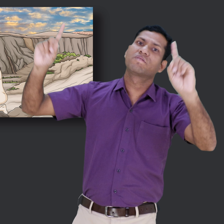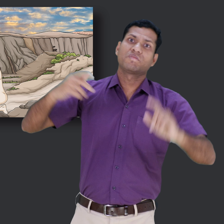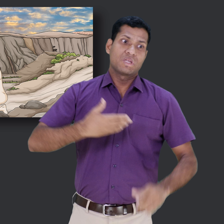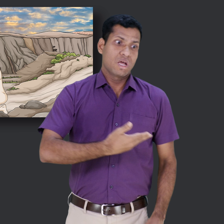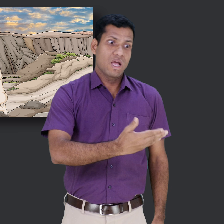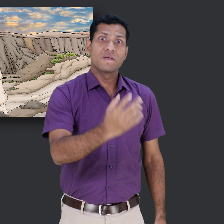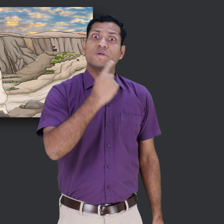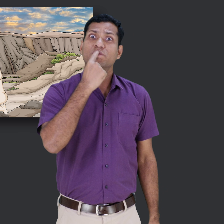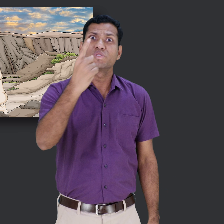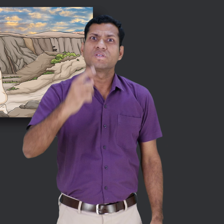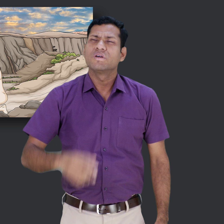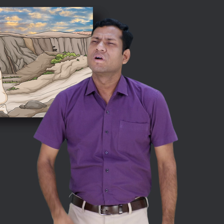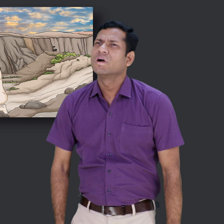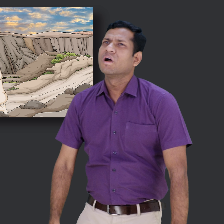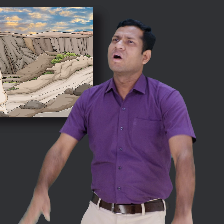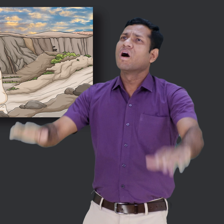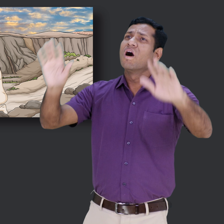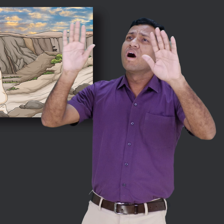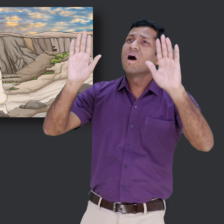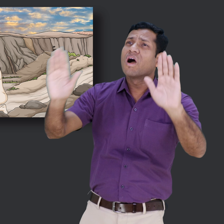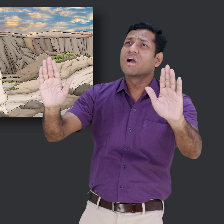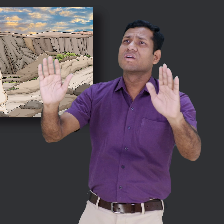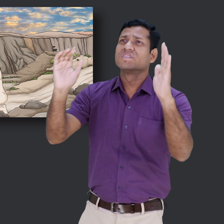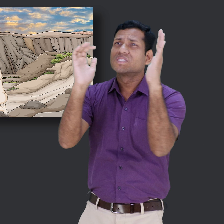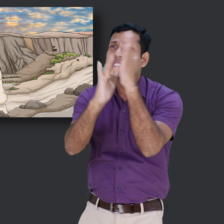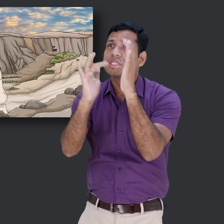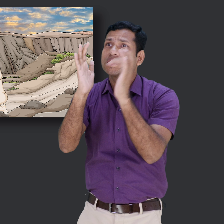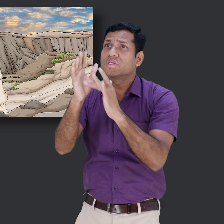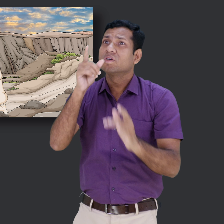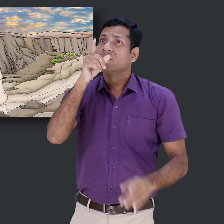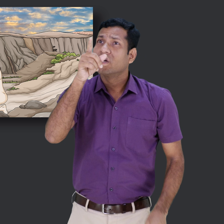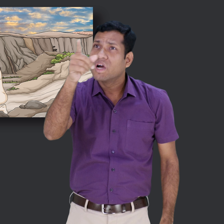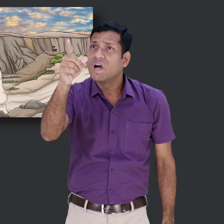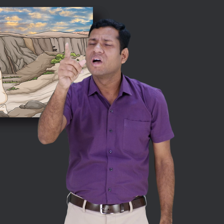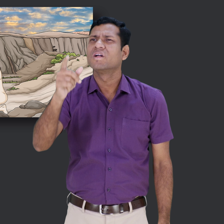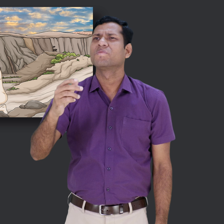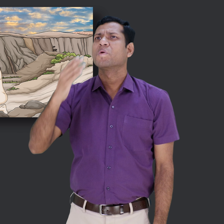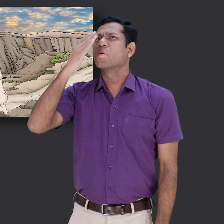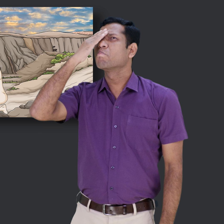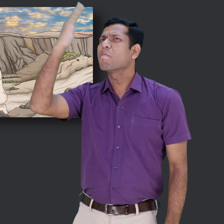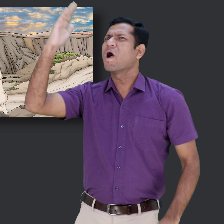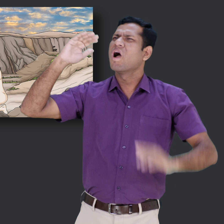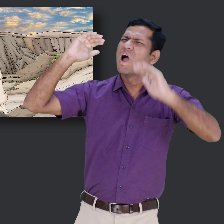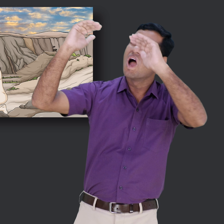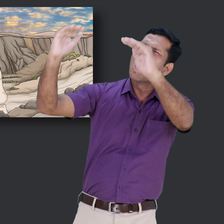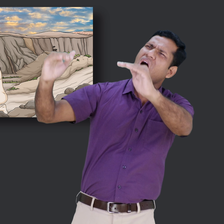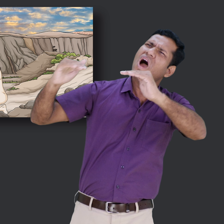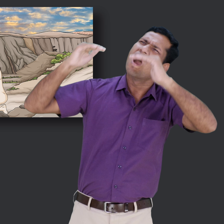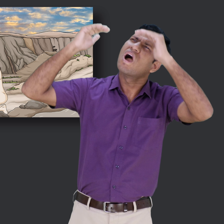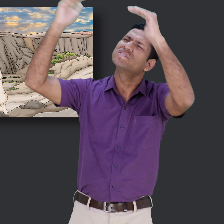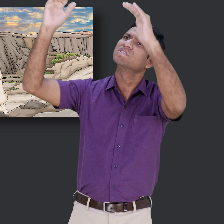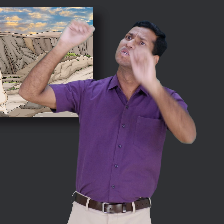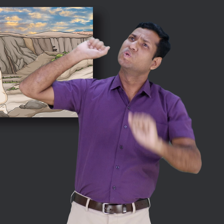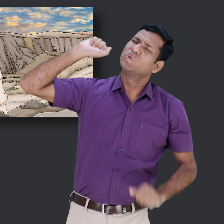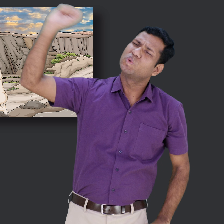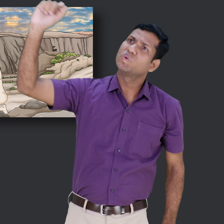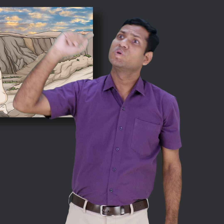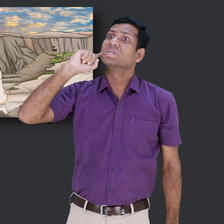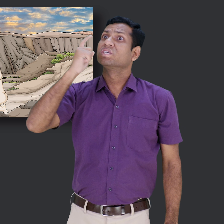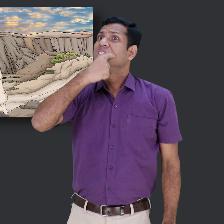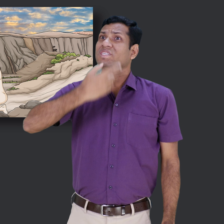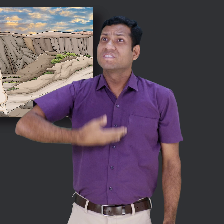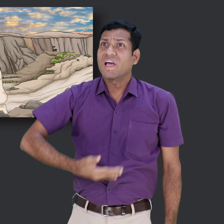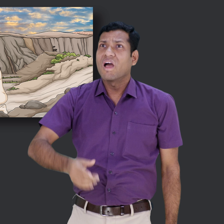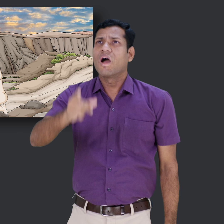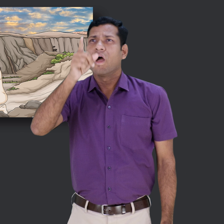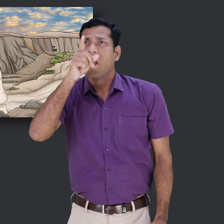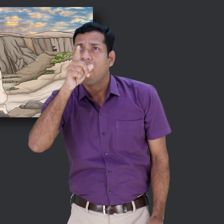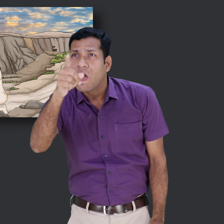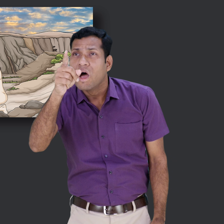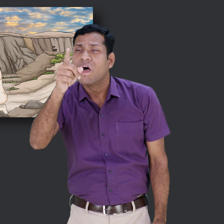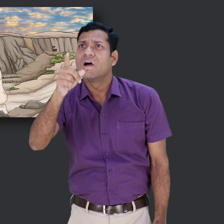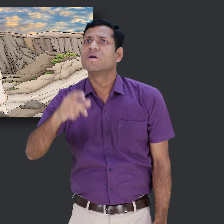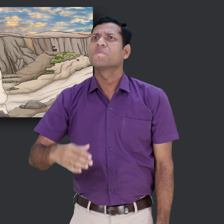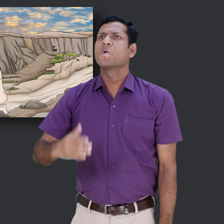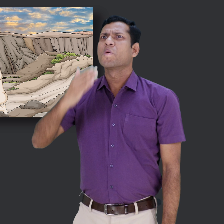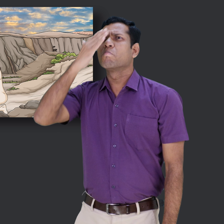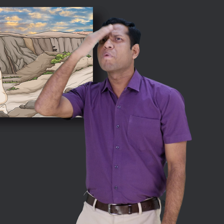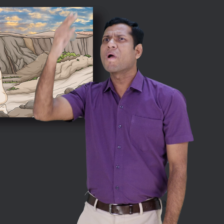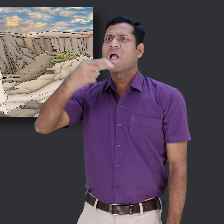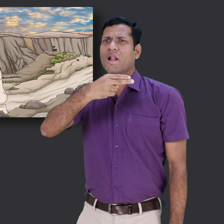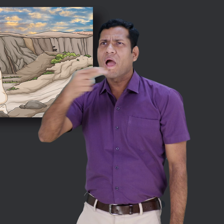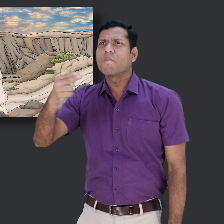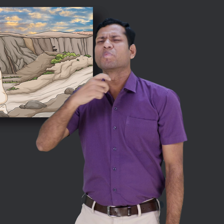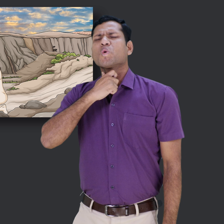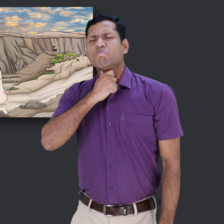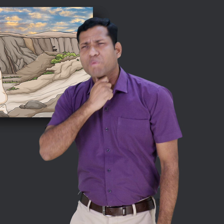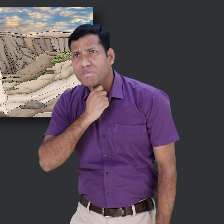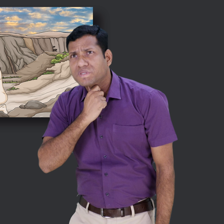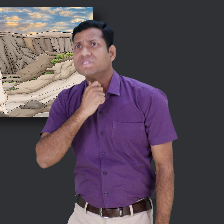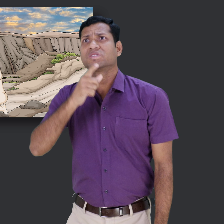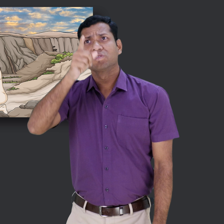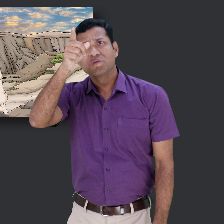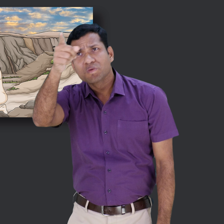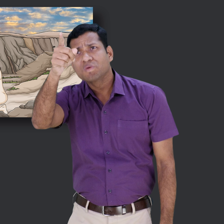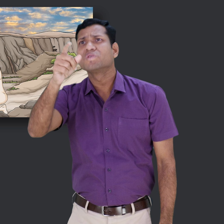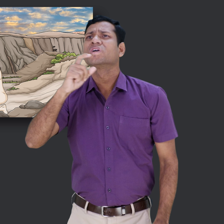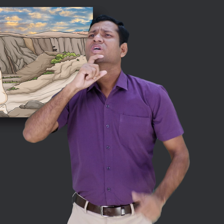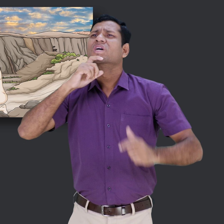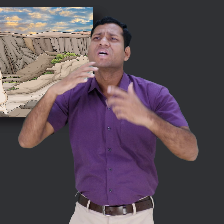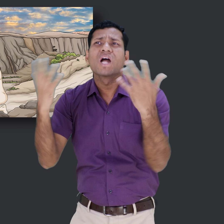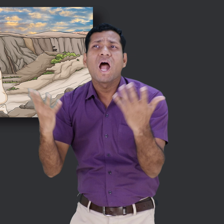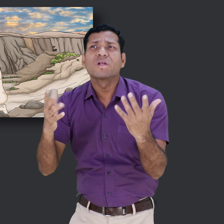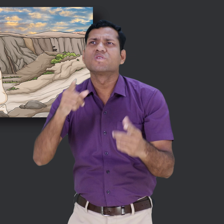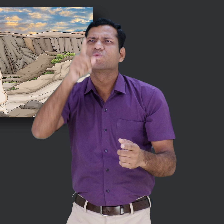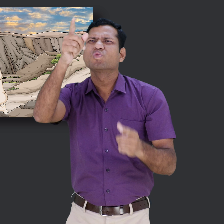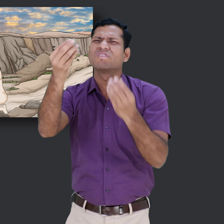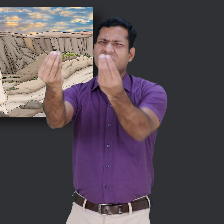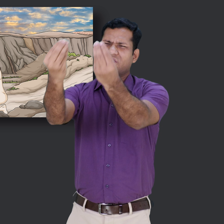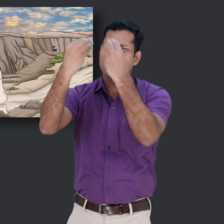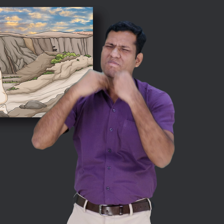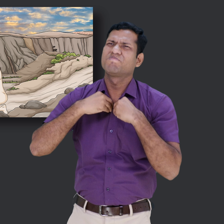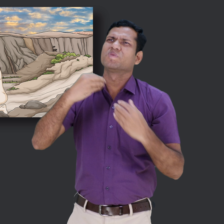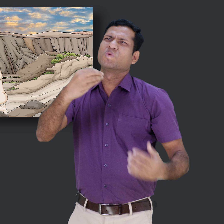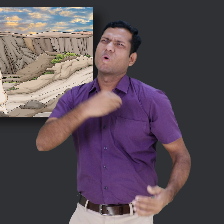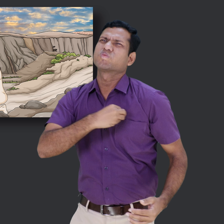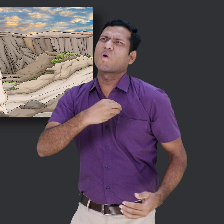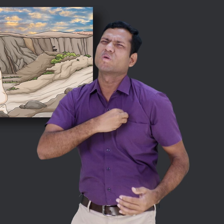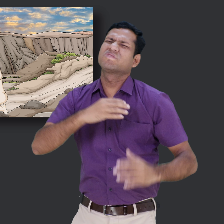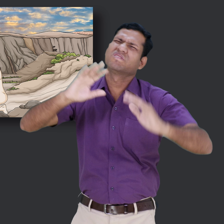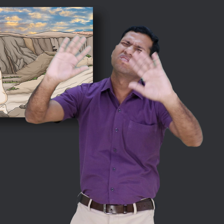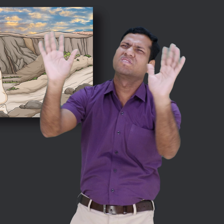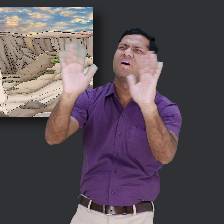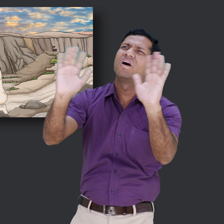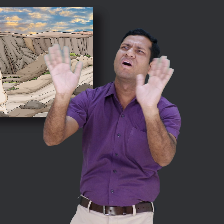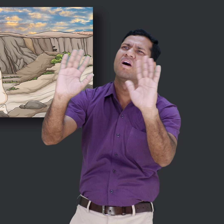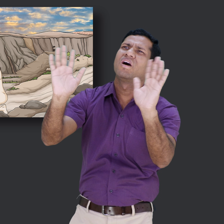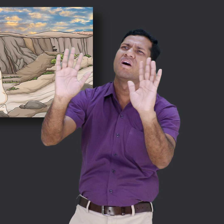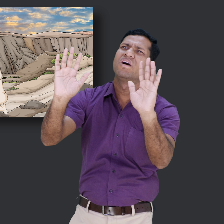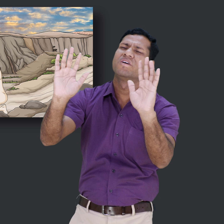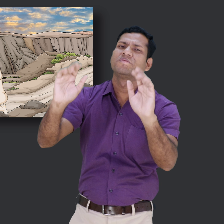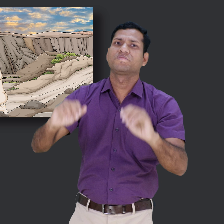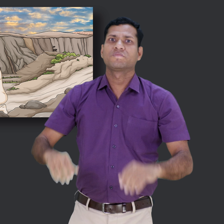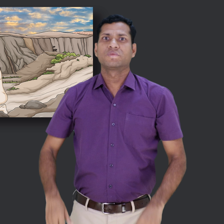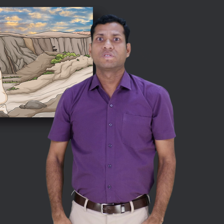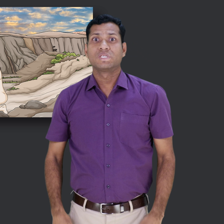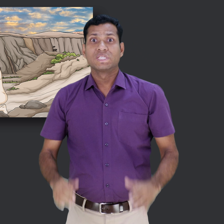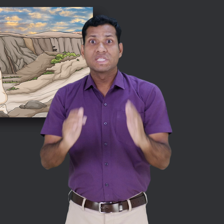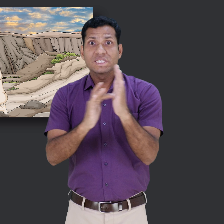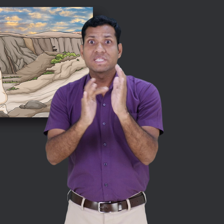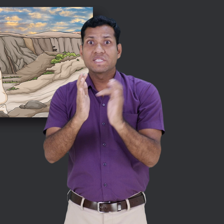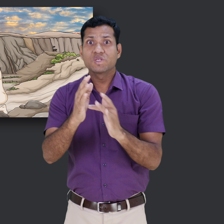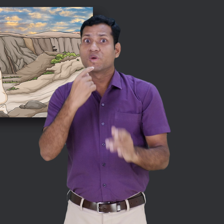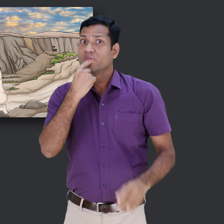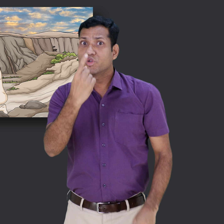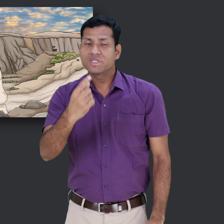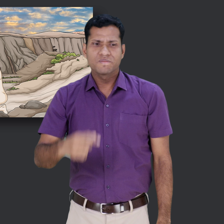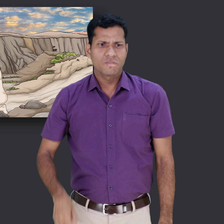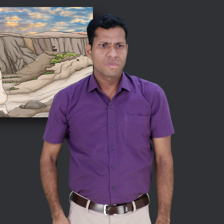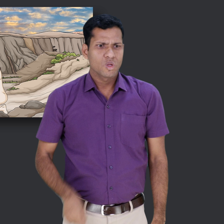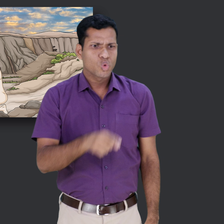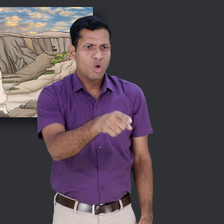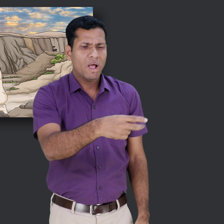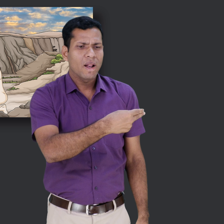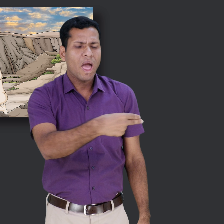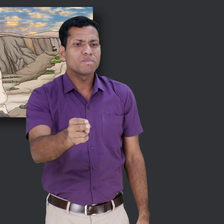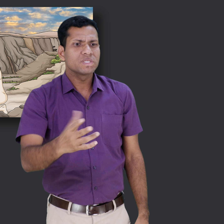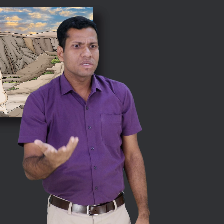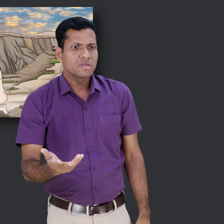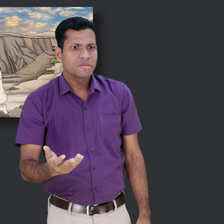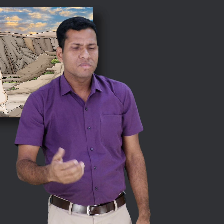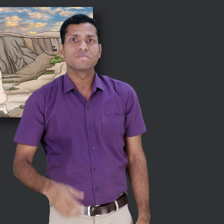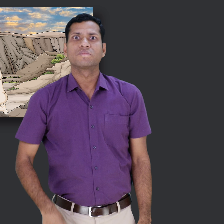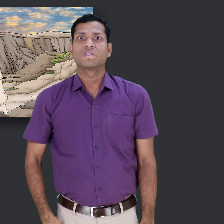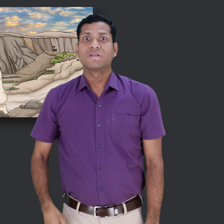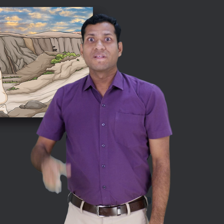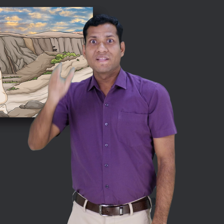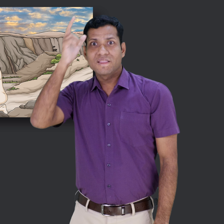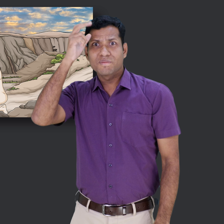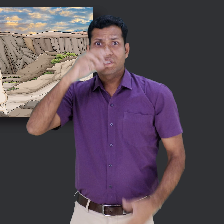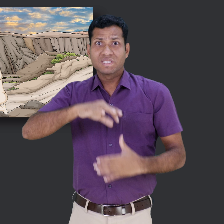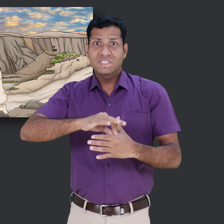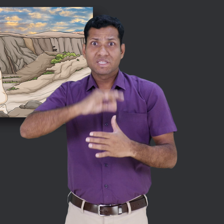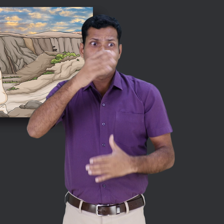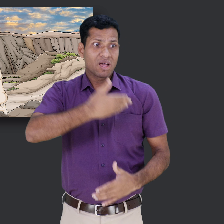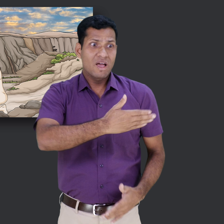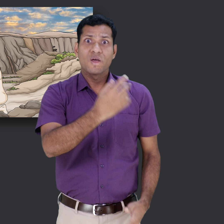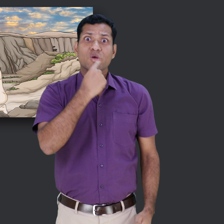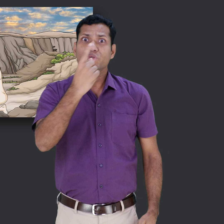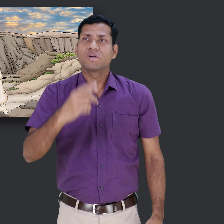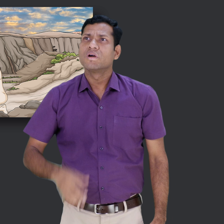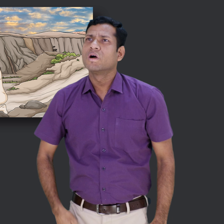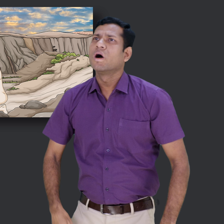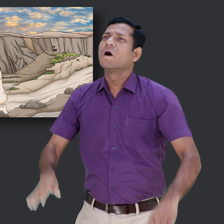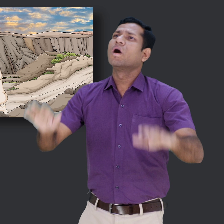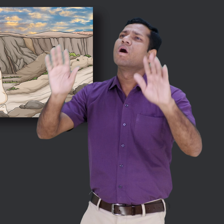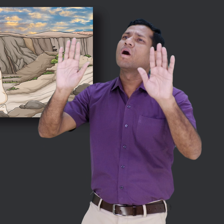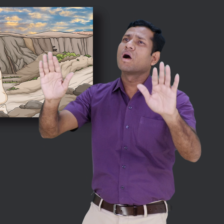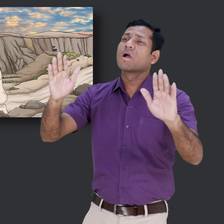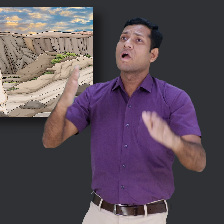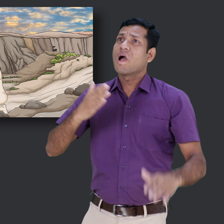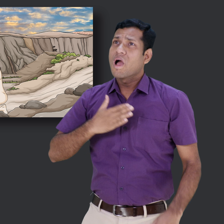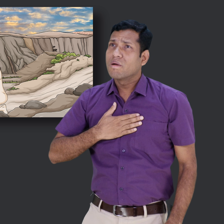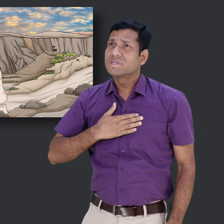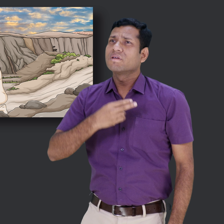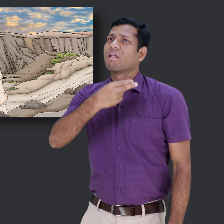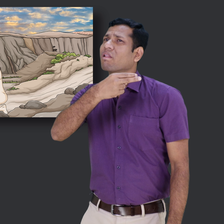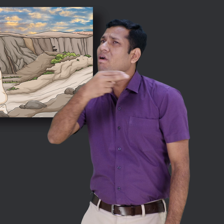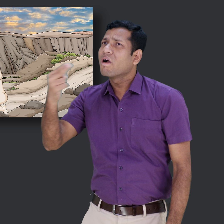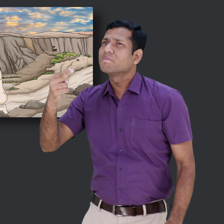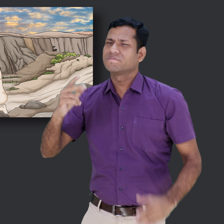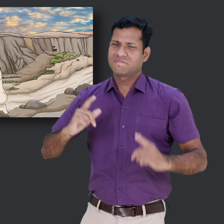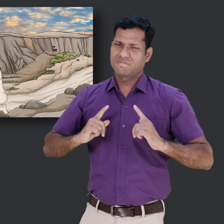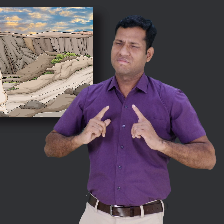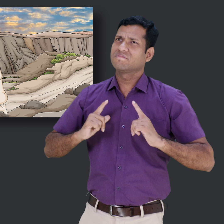I beg You before God not to torture me!” For Jesus had already declared, “Come out of this man, you unclean spirit!”